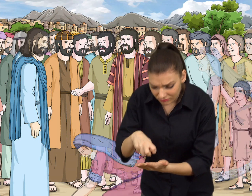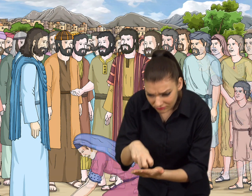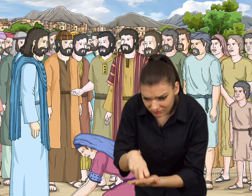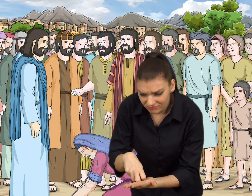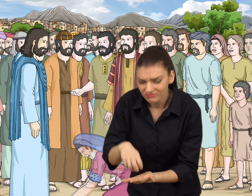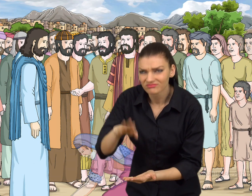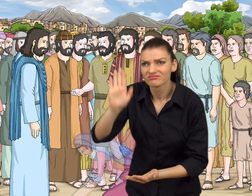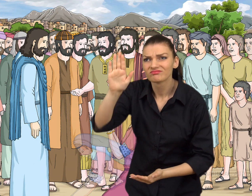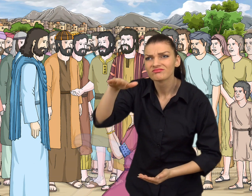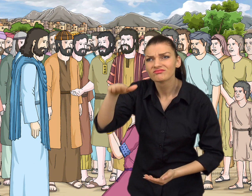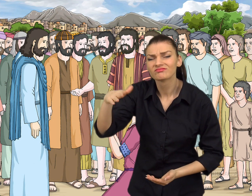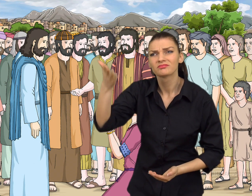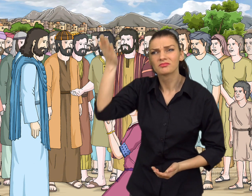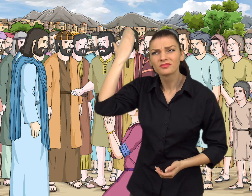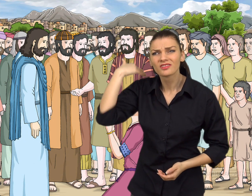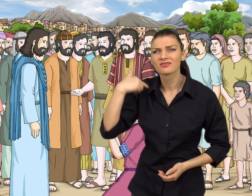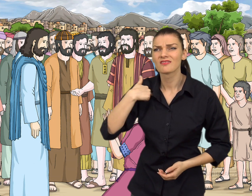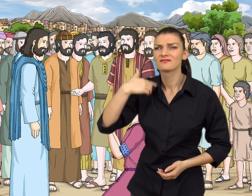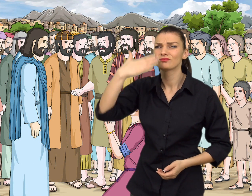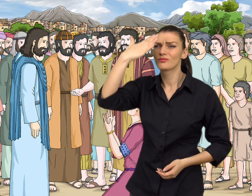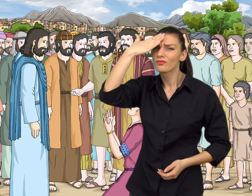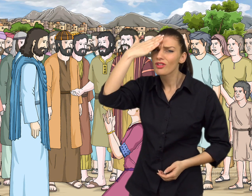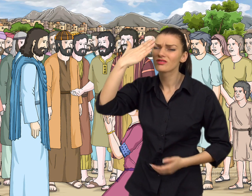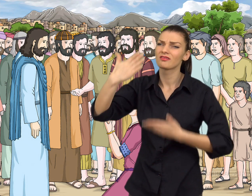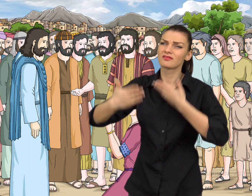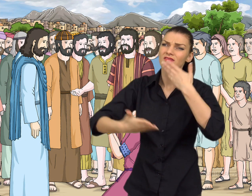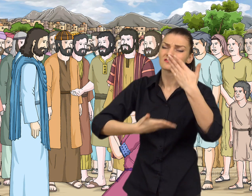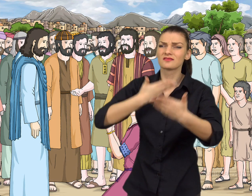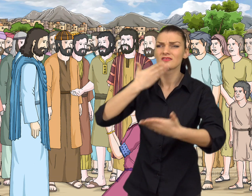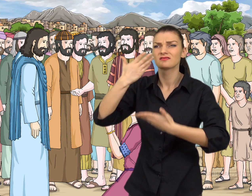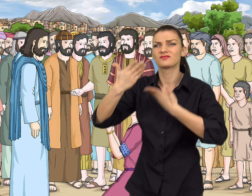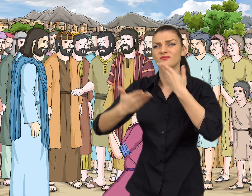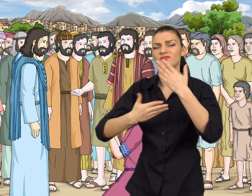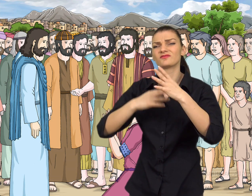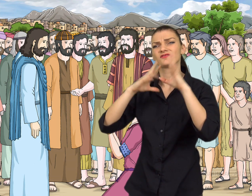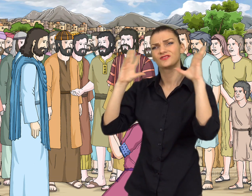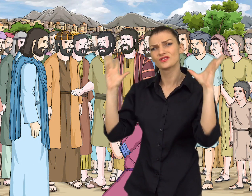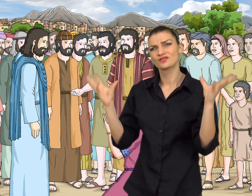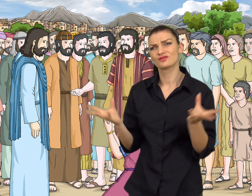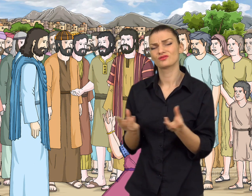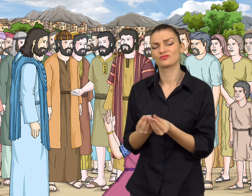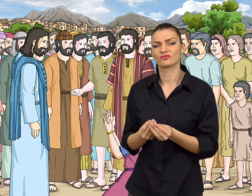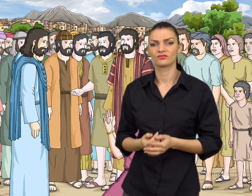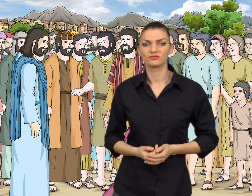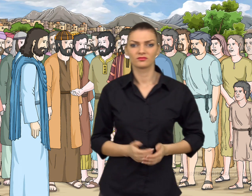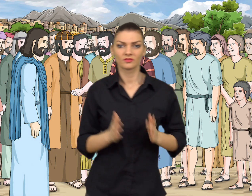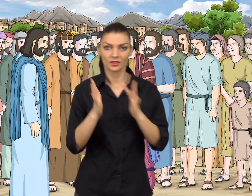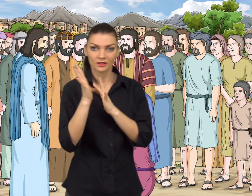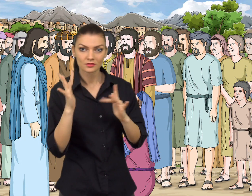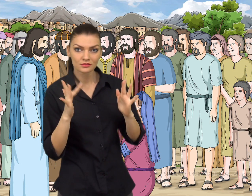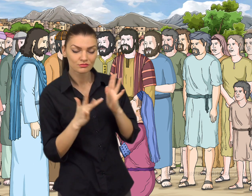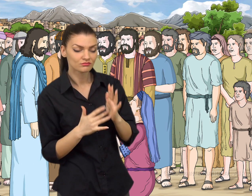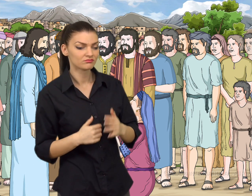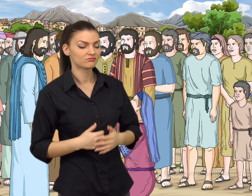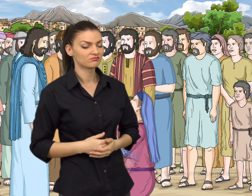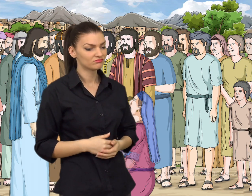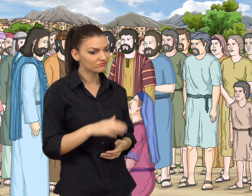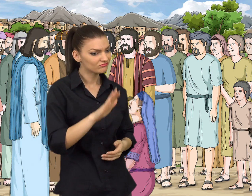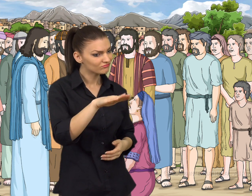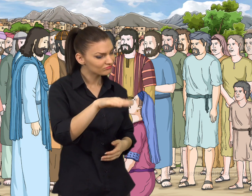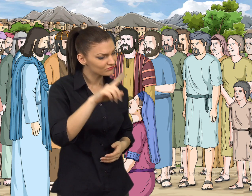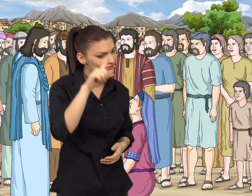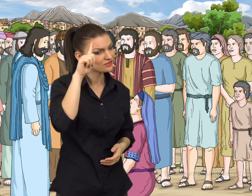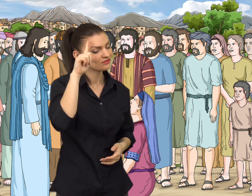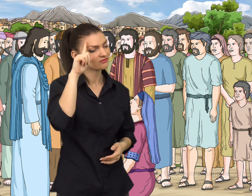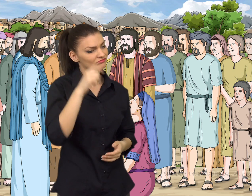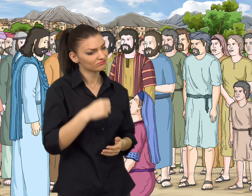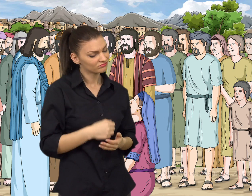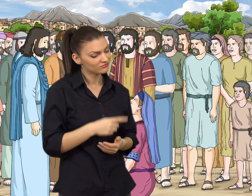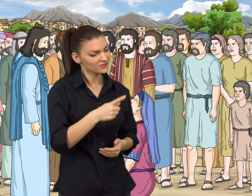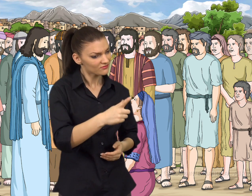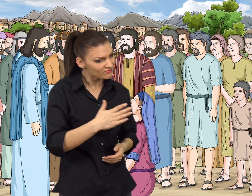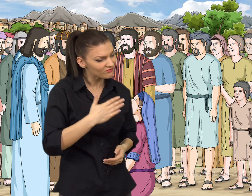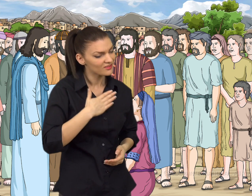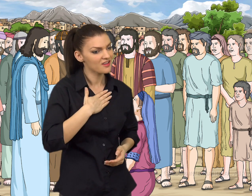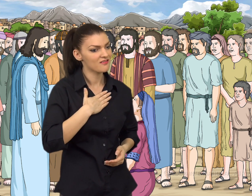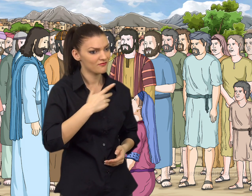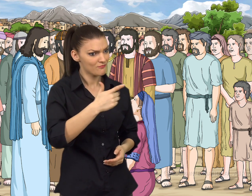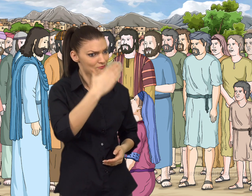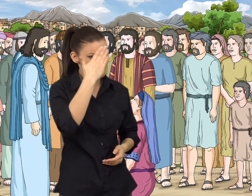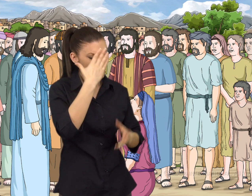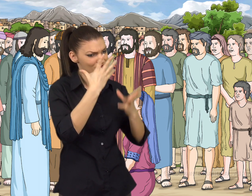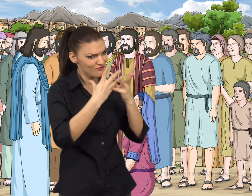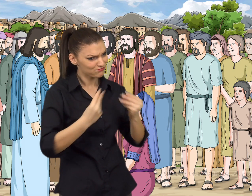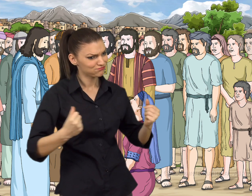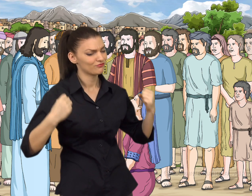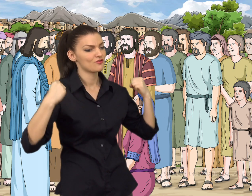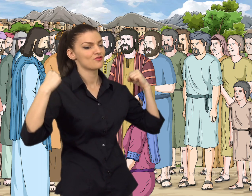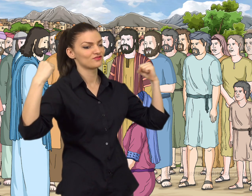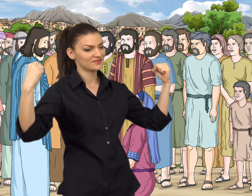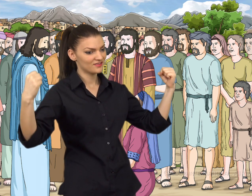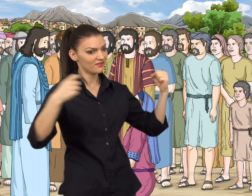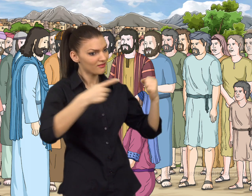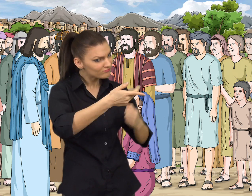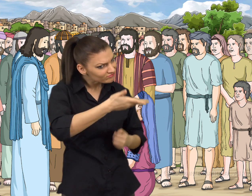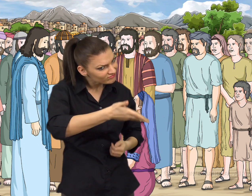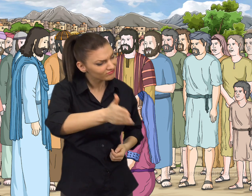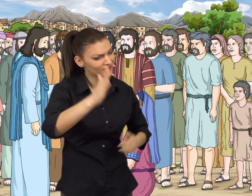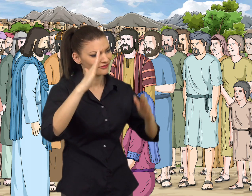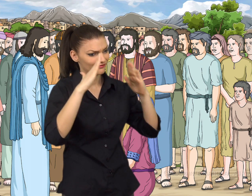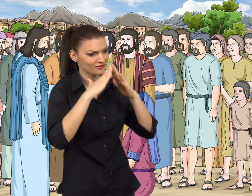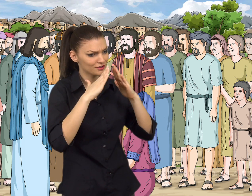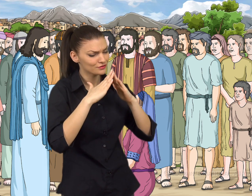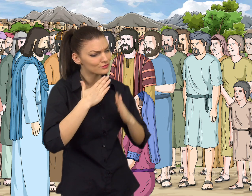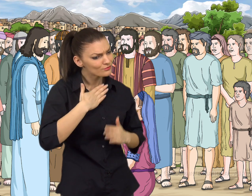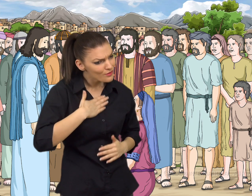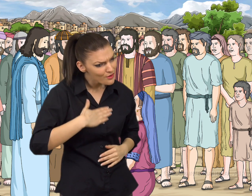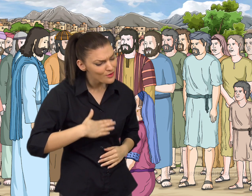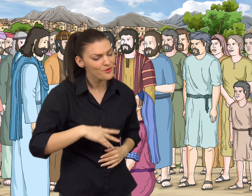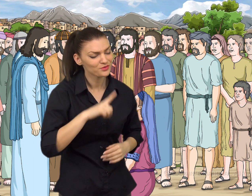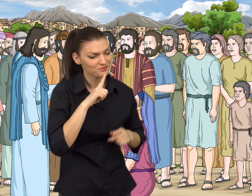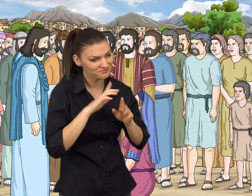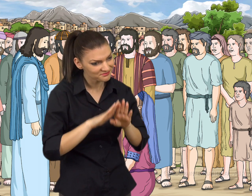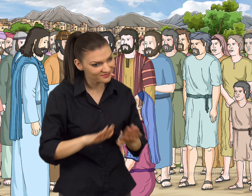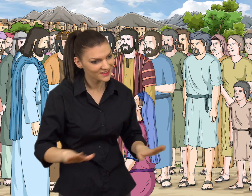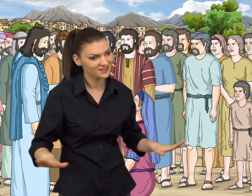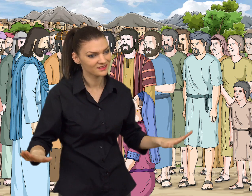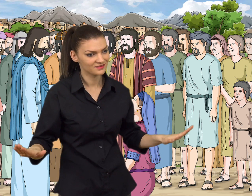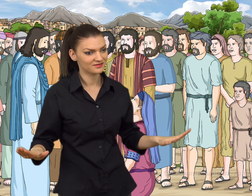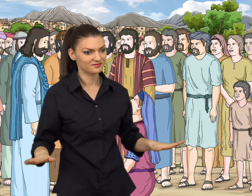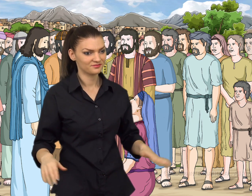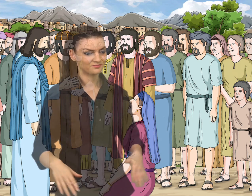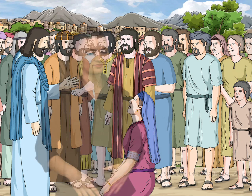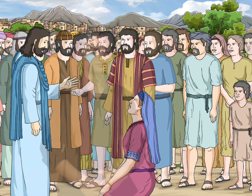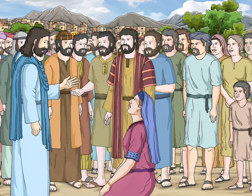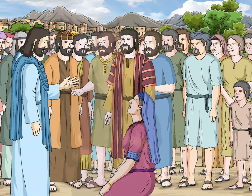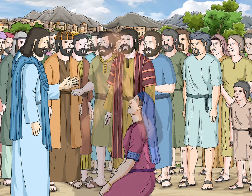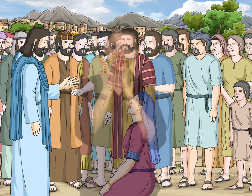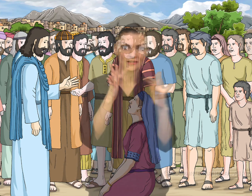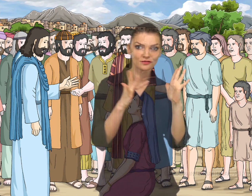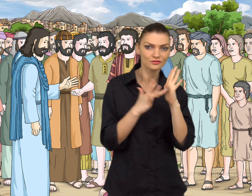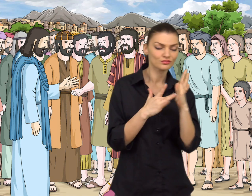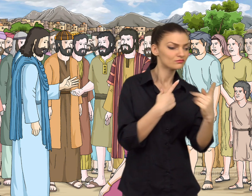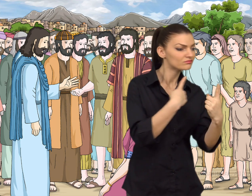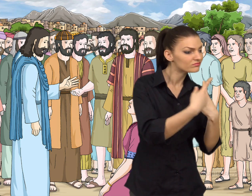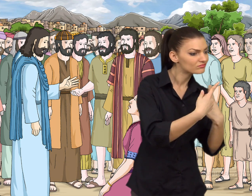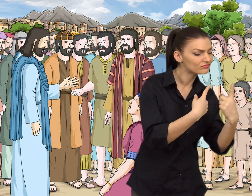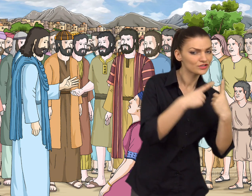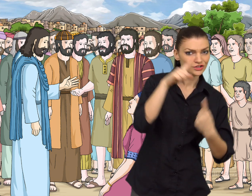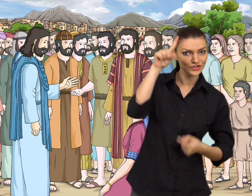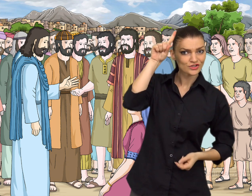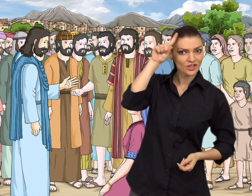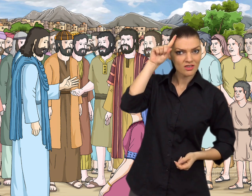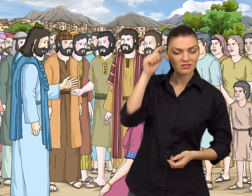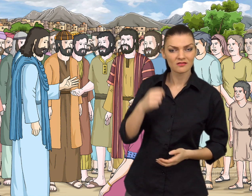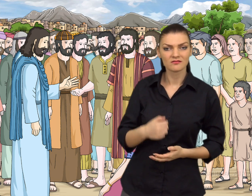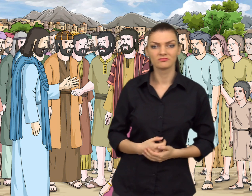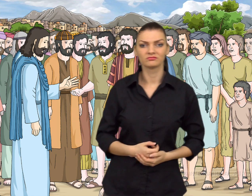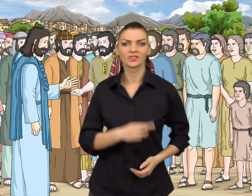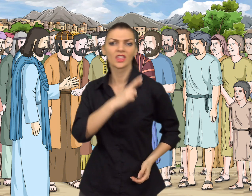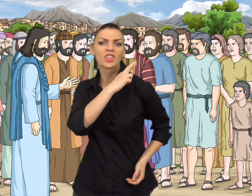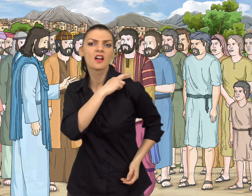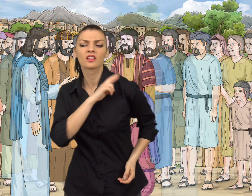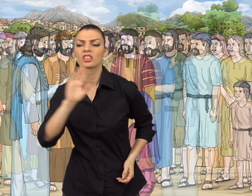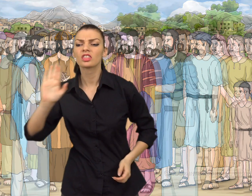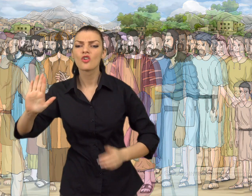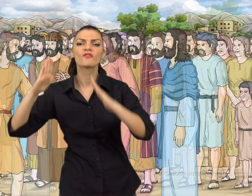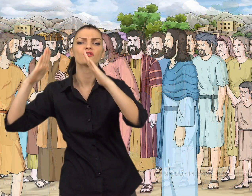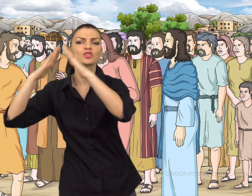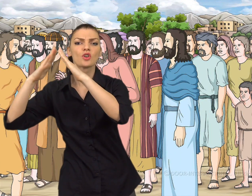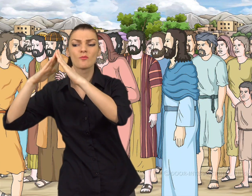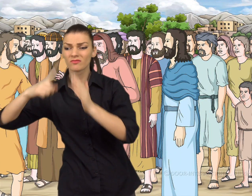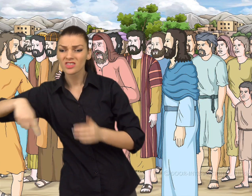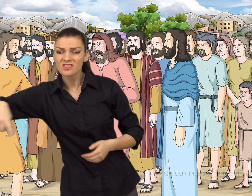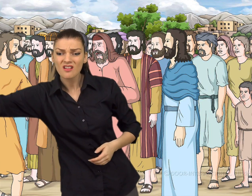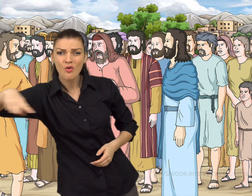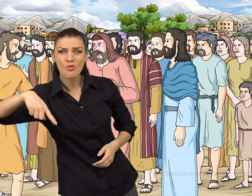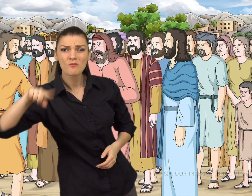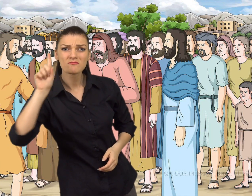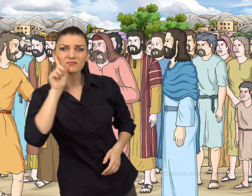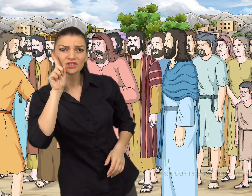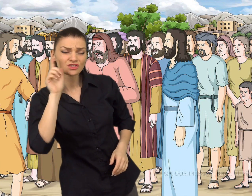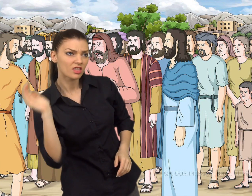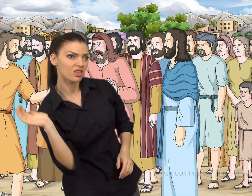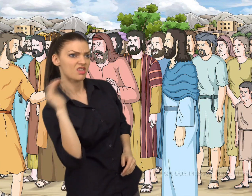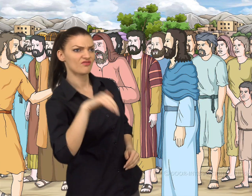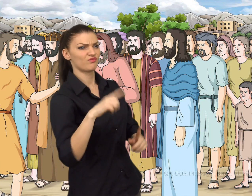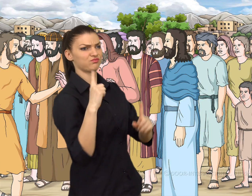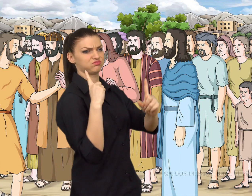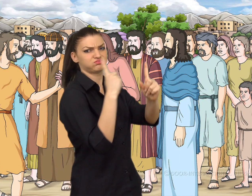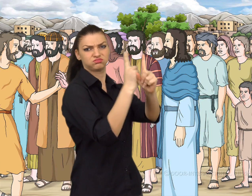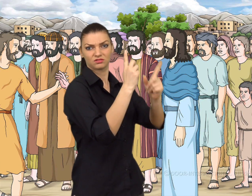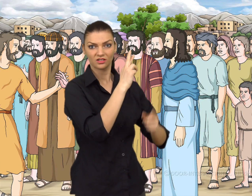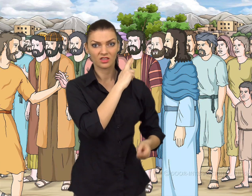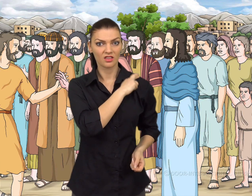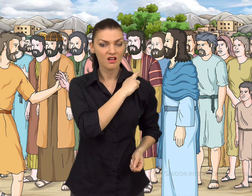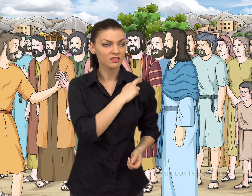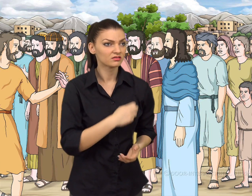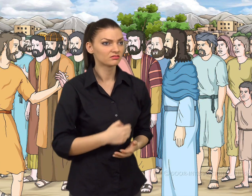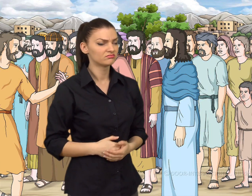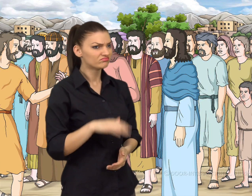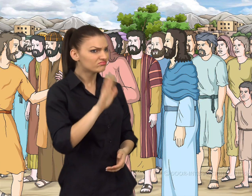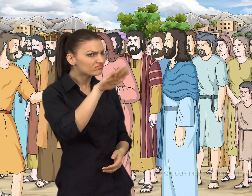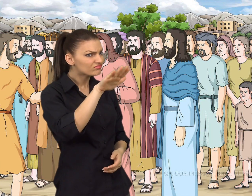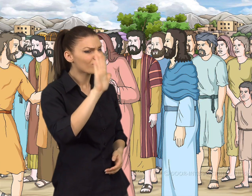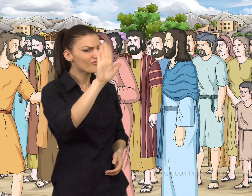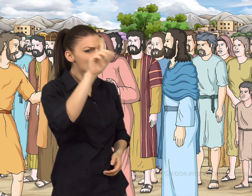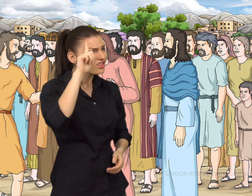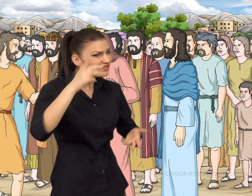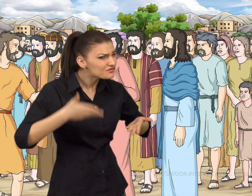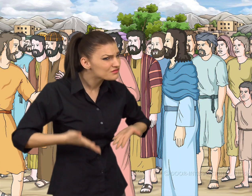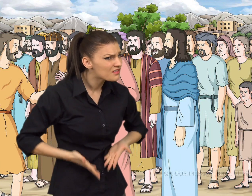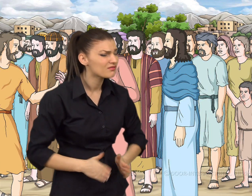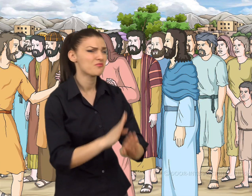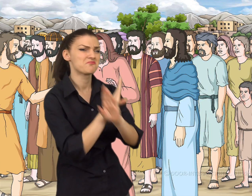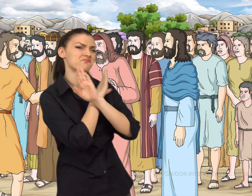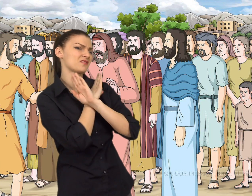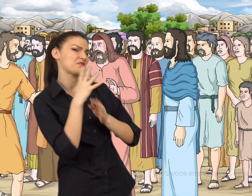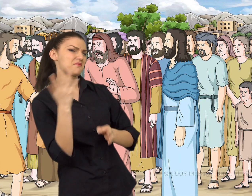Then the woman, knowing what had happened to her, came and fell down before Him trembling in fear, and she told Him the whole truth. “Daughter,” said Jesus, “your faith has healed you.